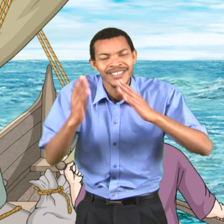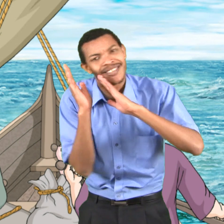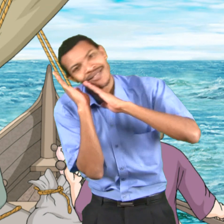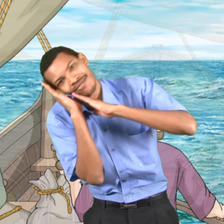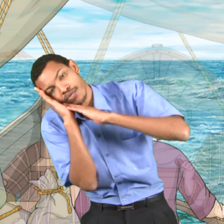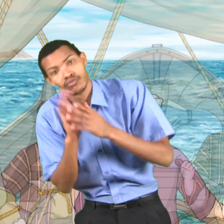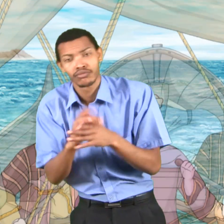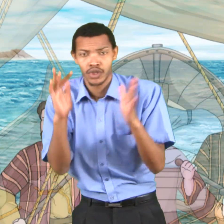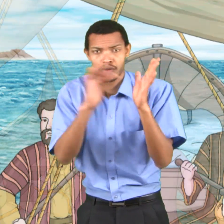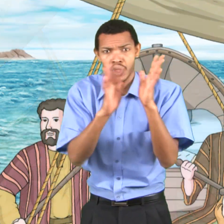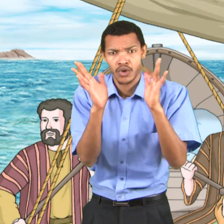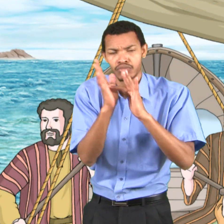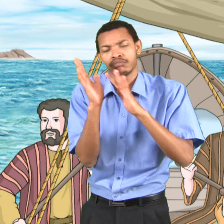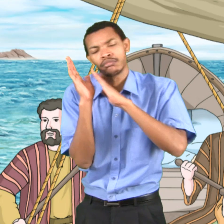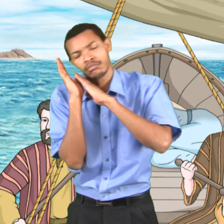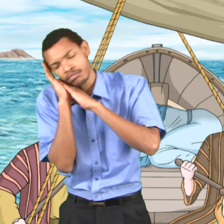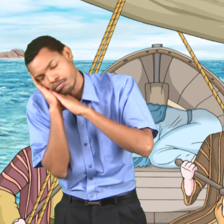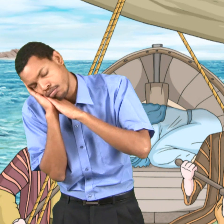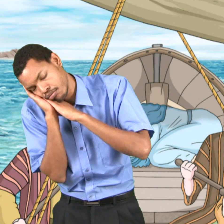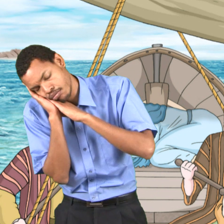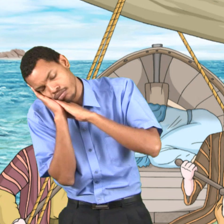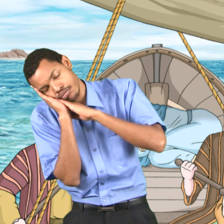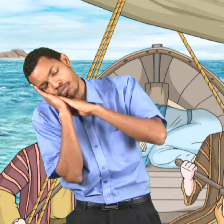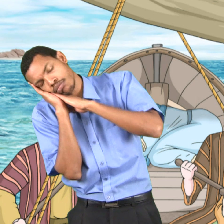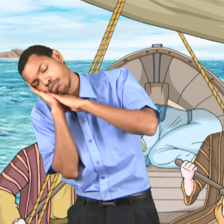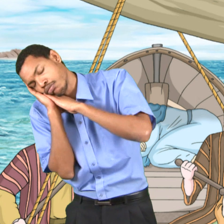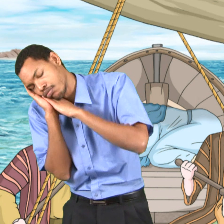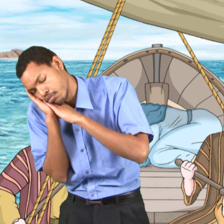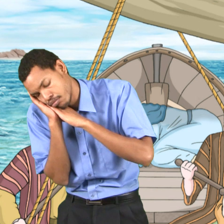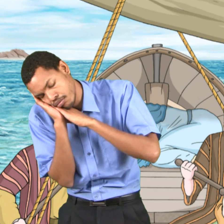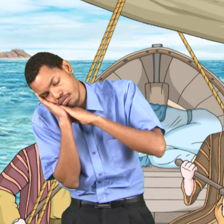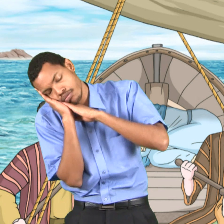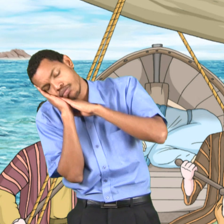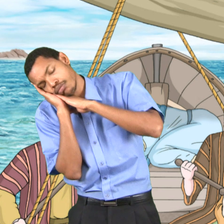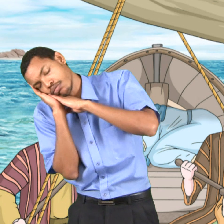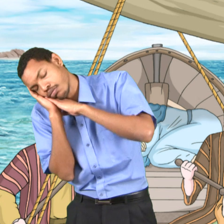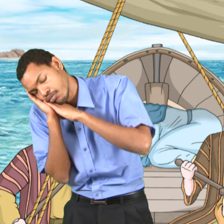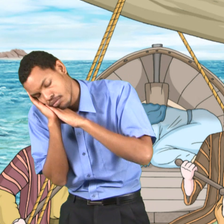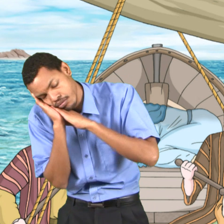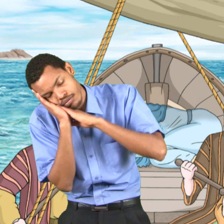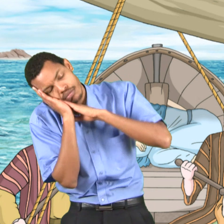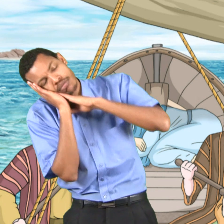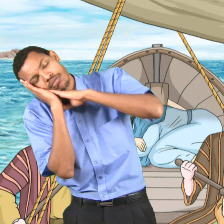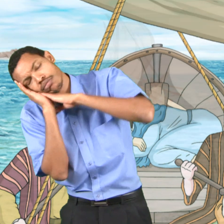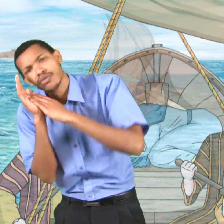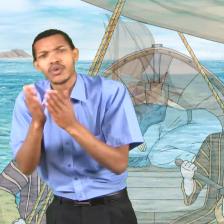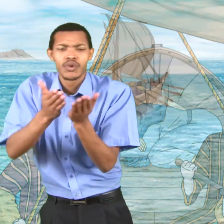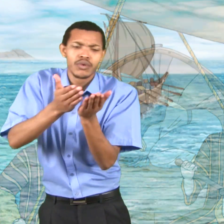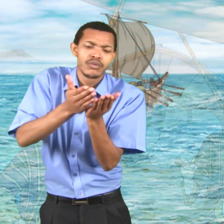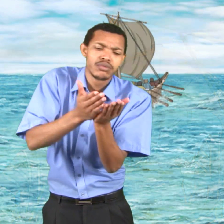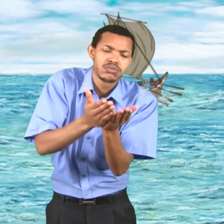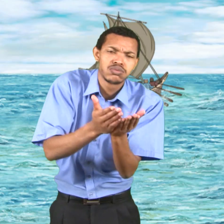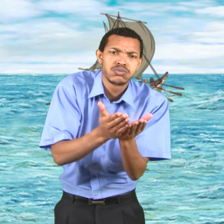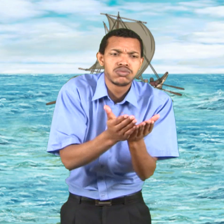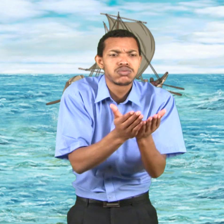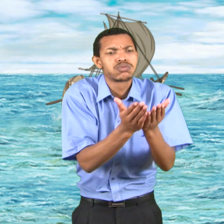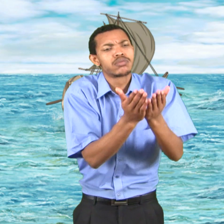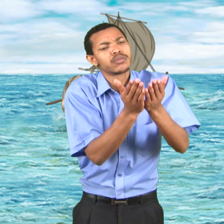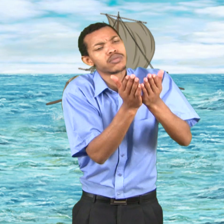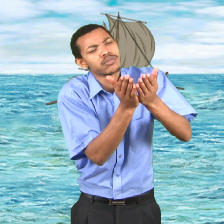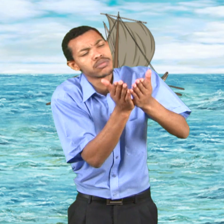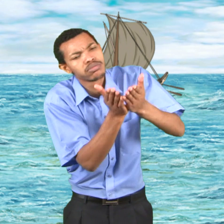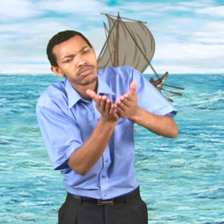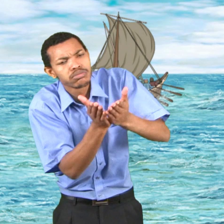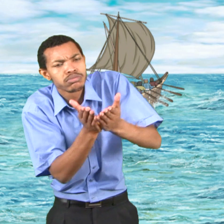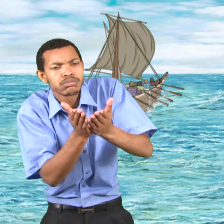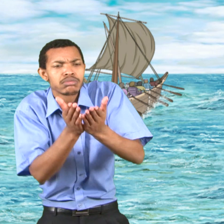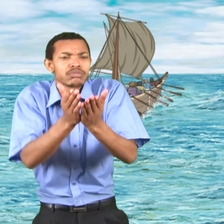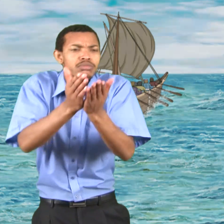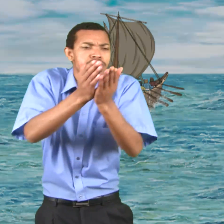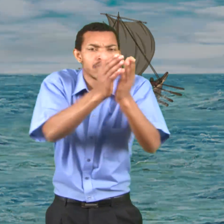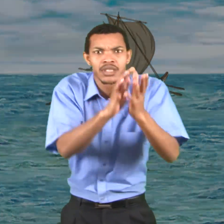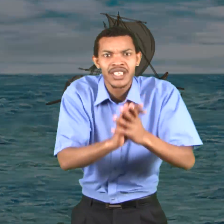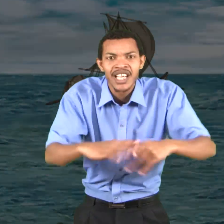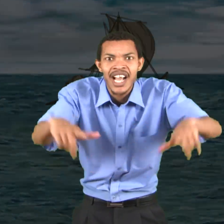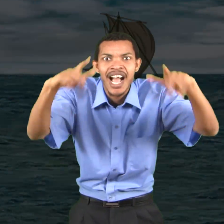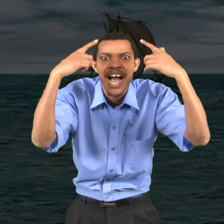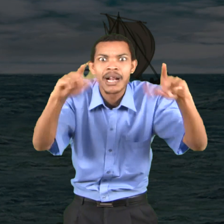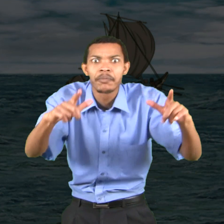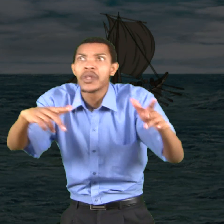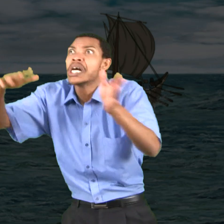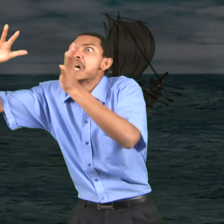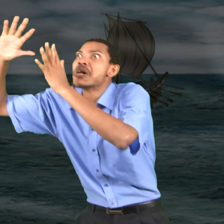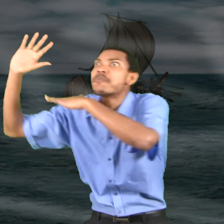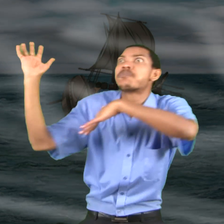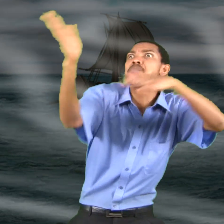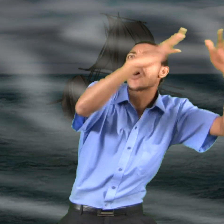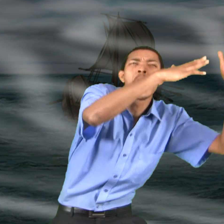And there were other boats with Him.